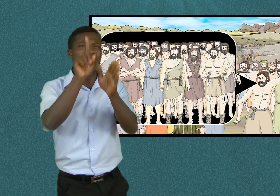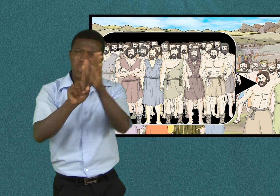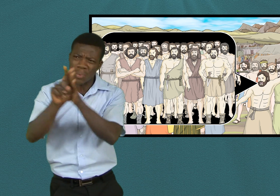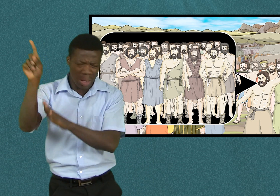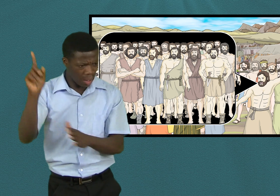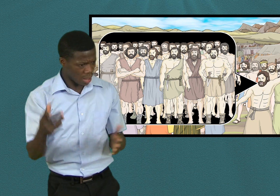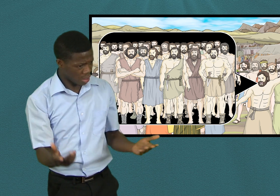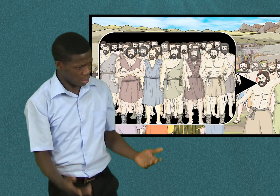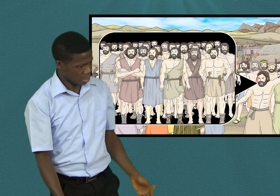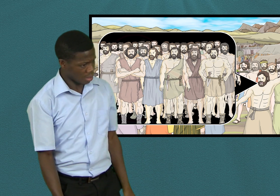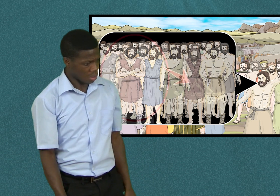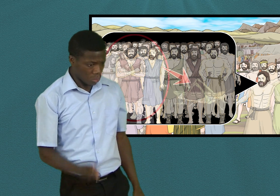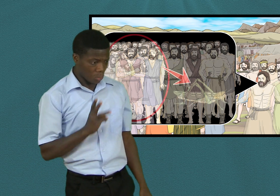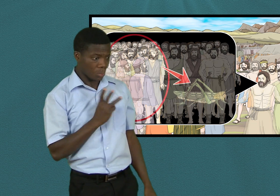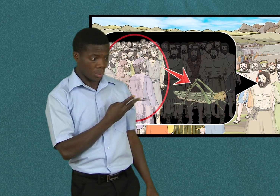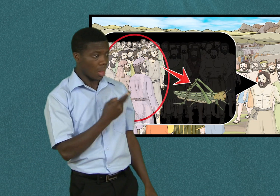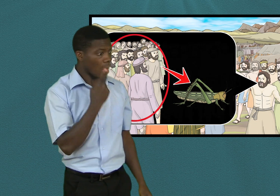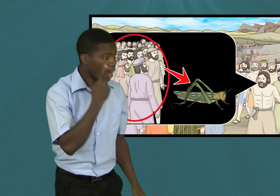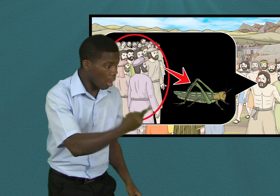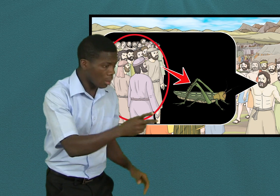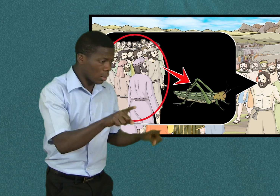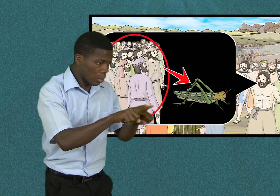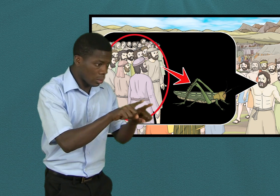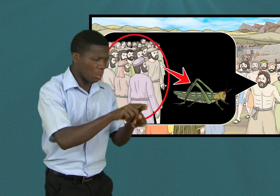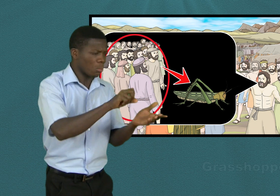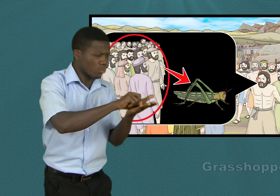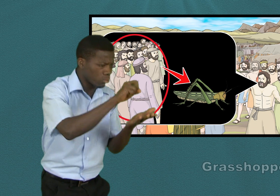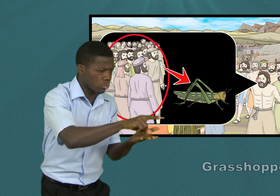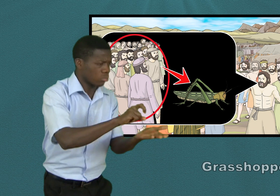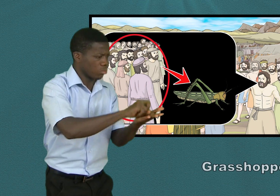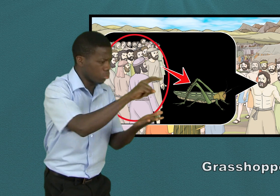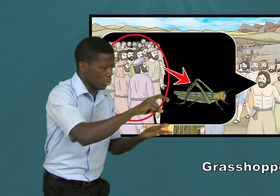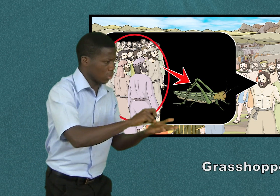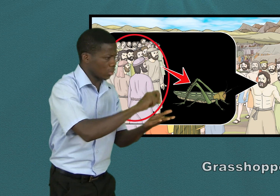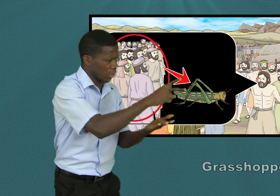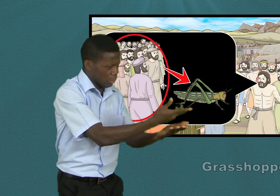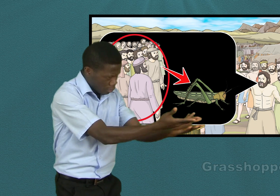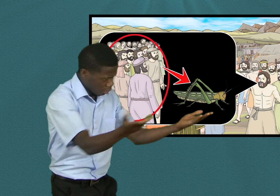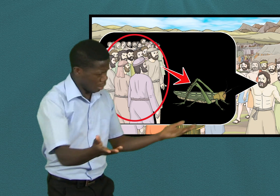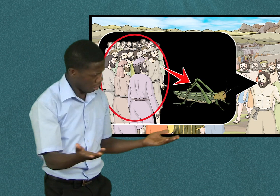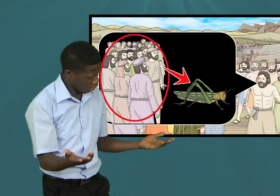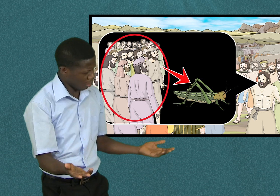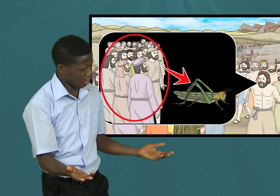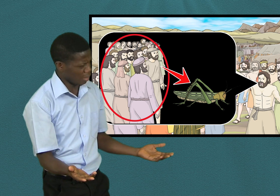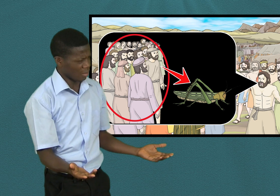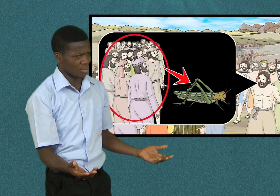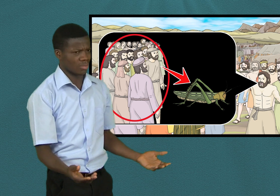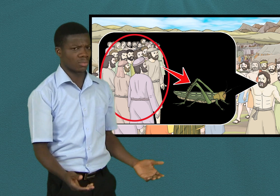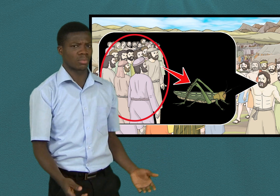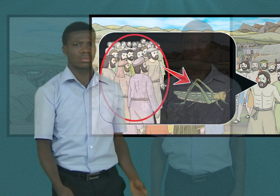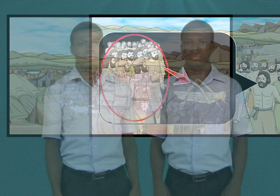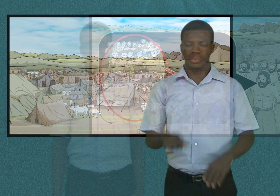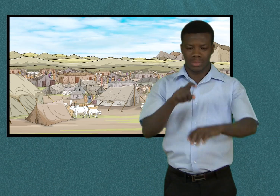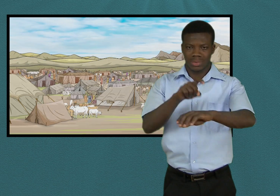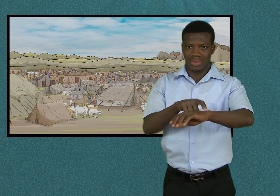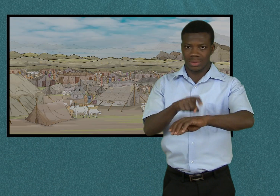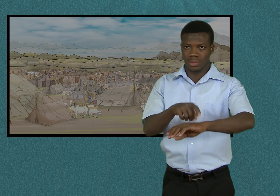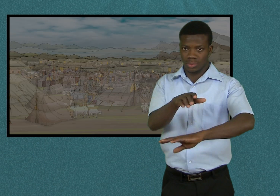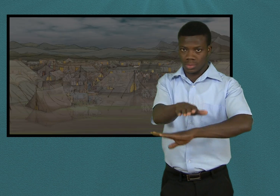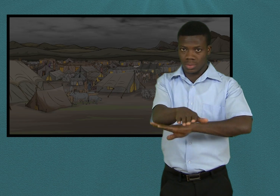We seemed like grasshoppers in our own sight, and we must have seemed the same to them!”